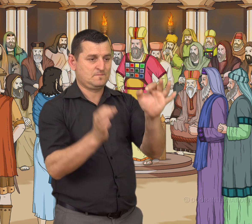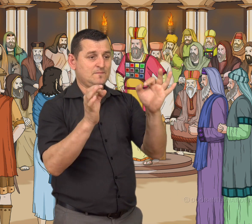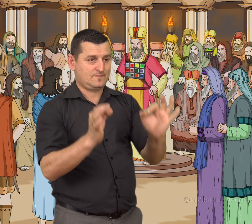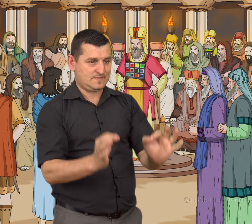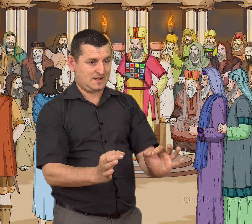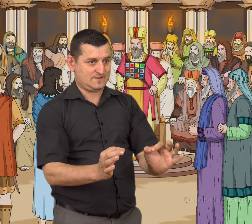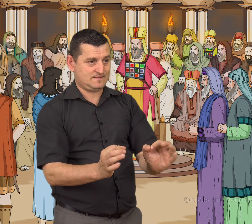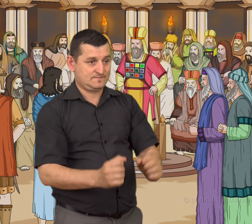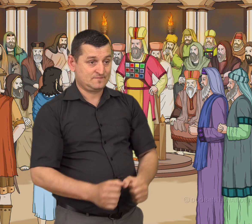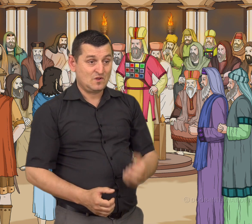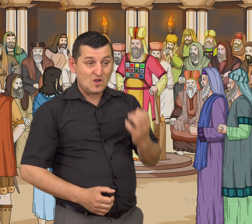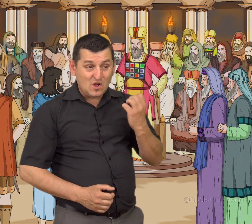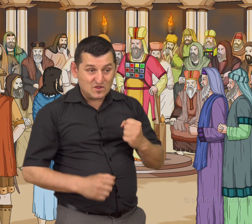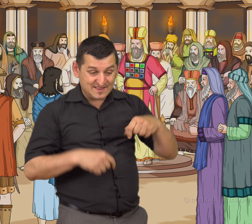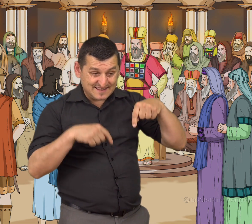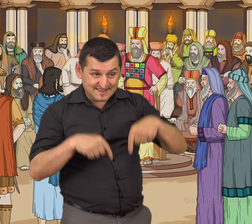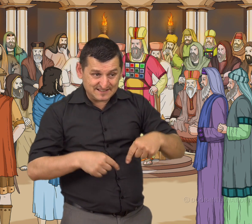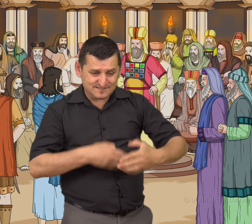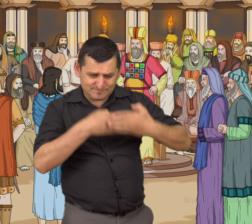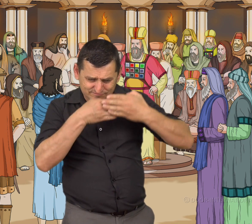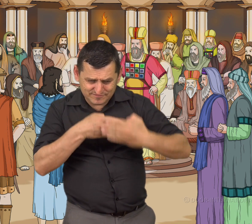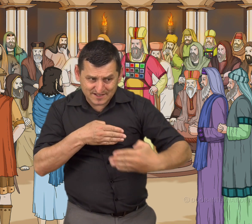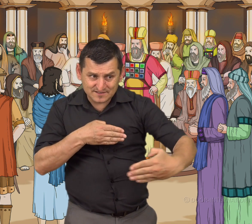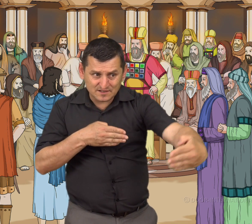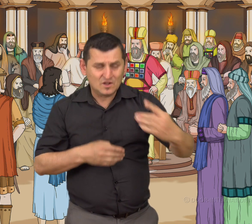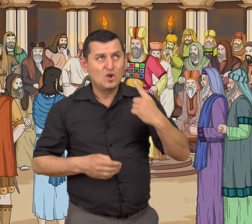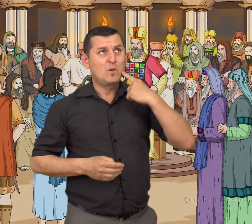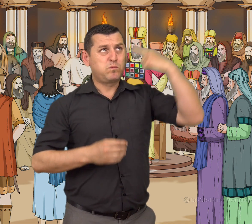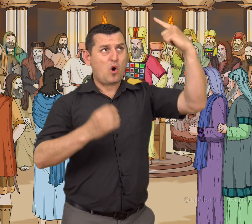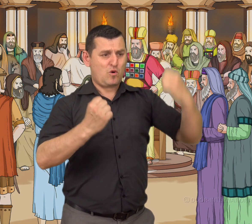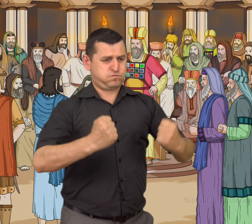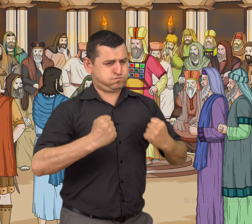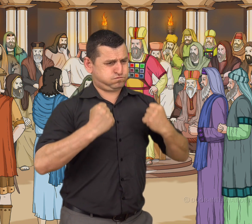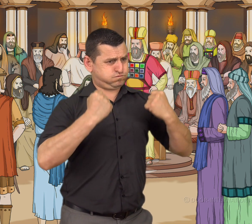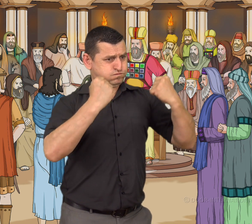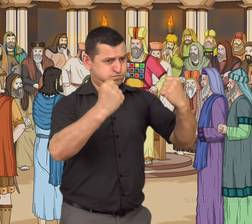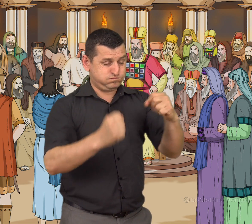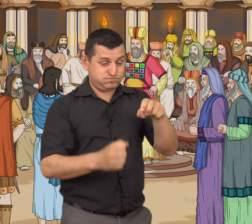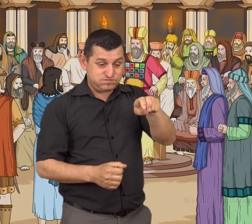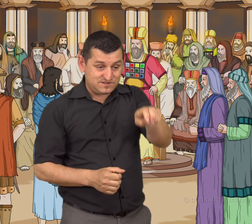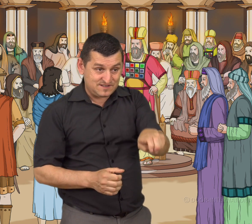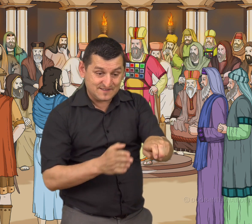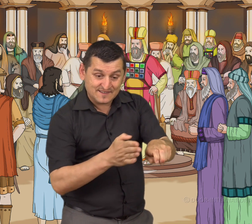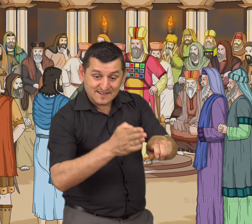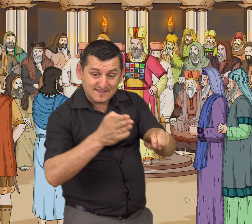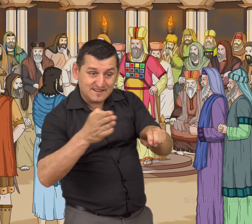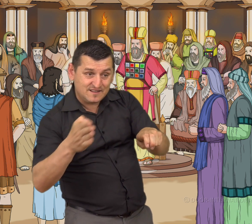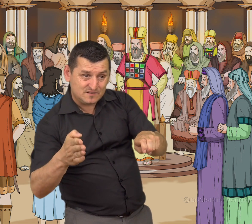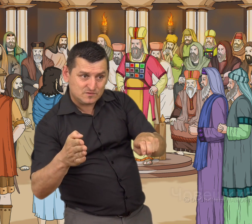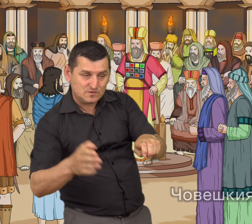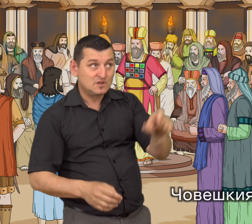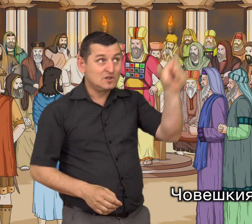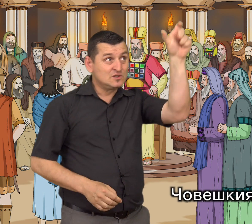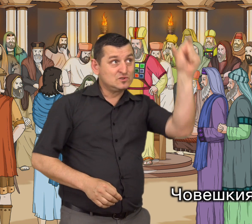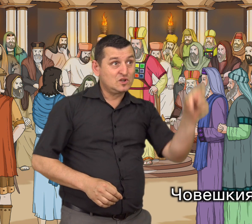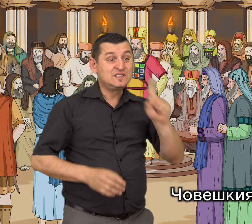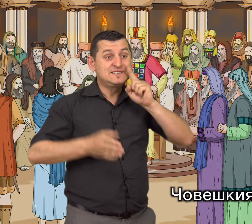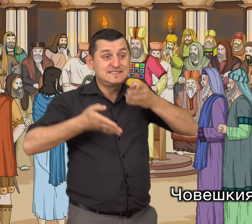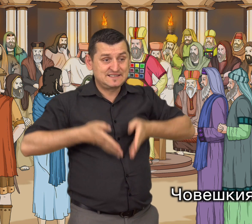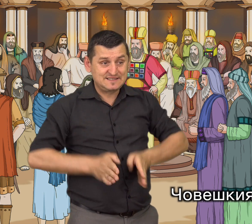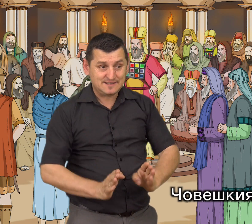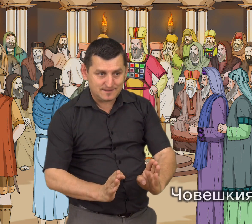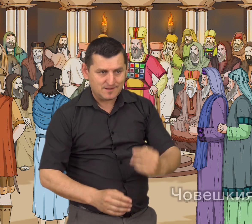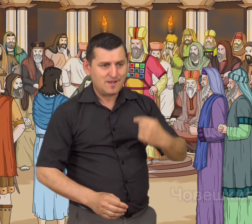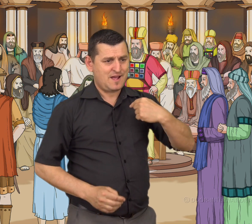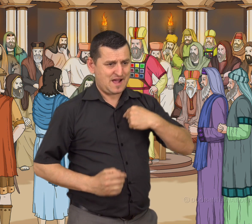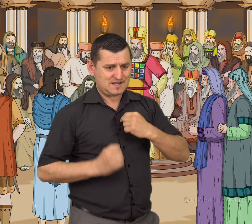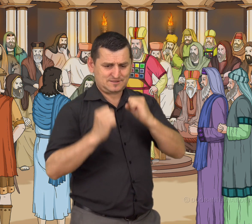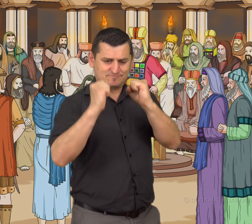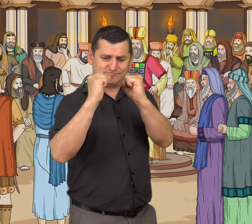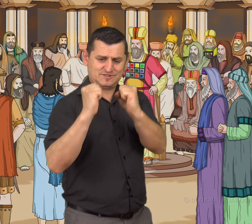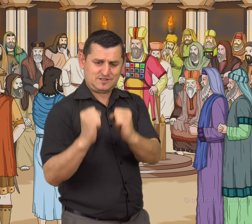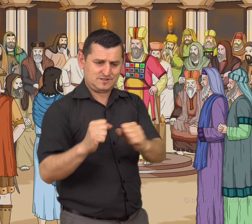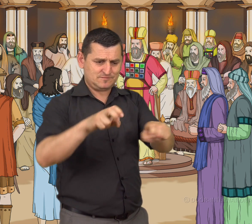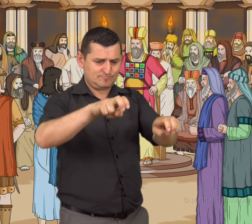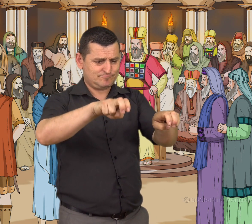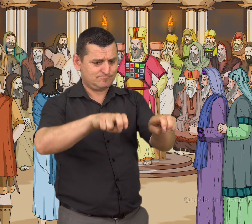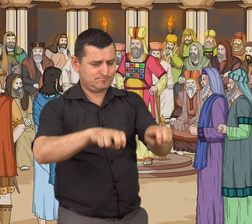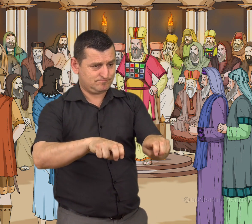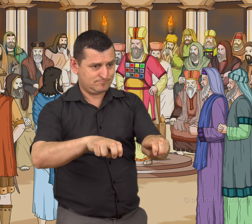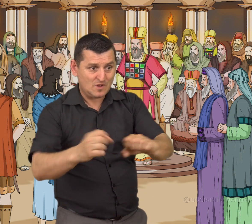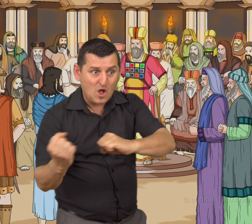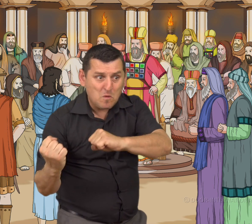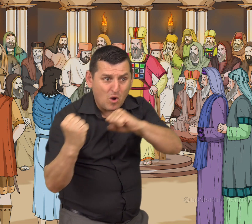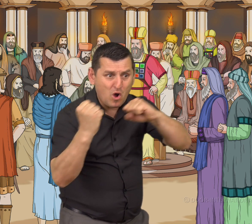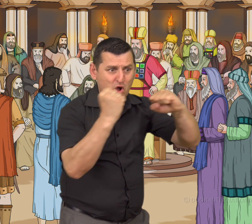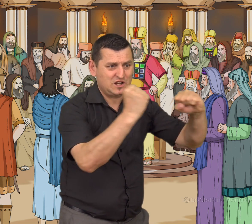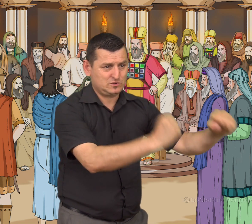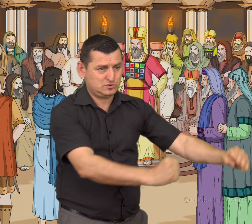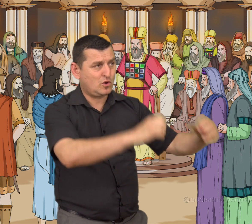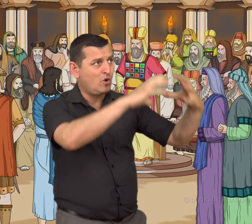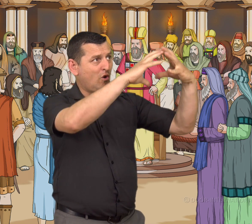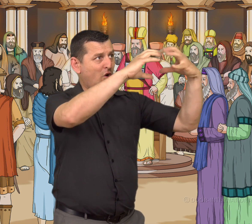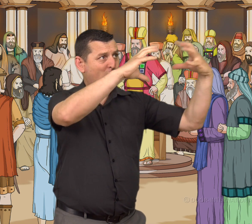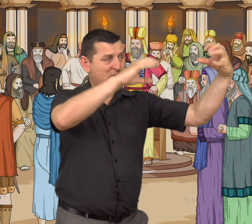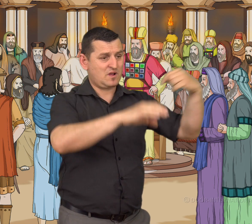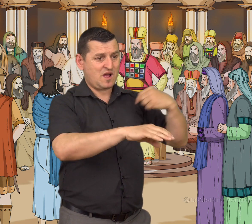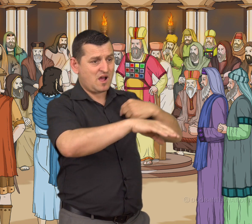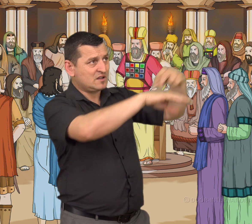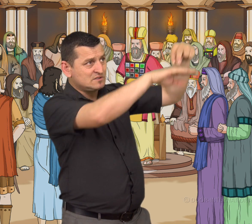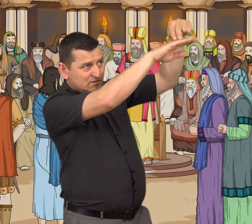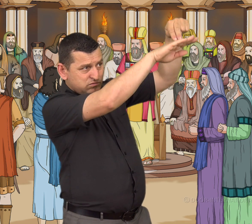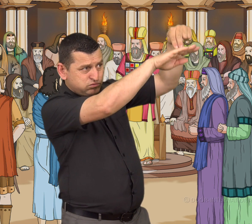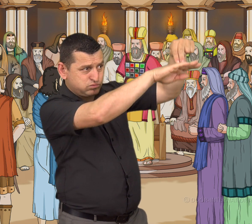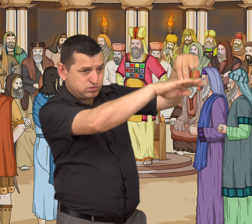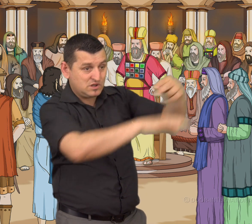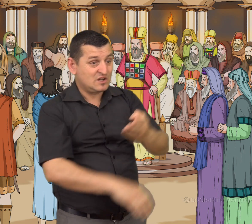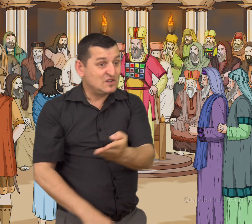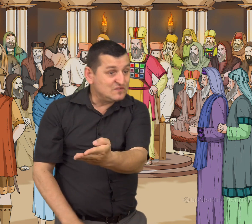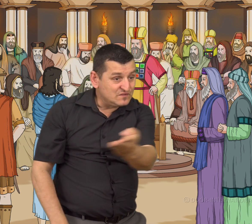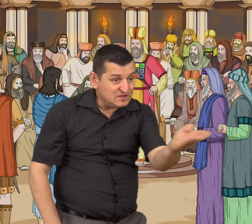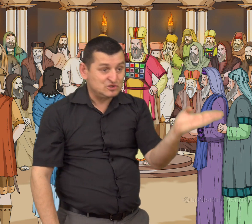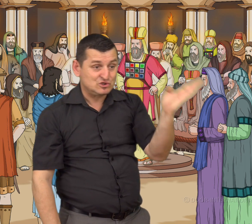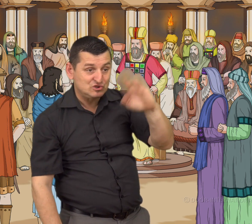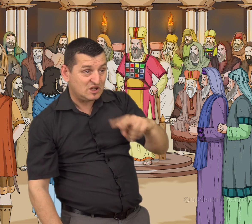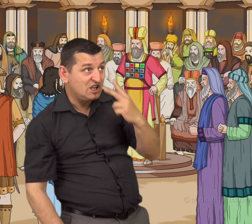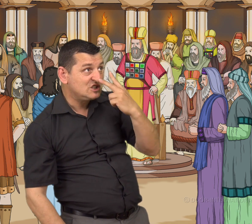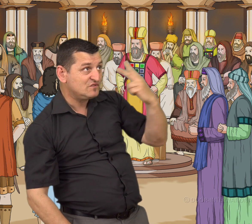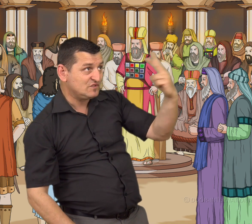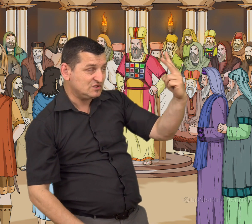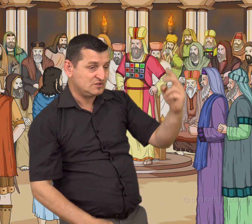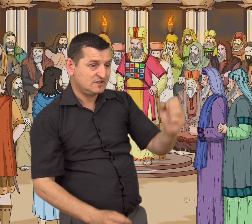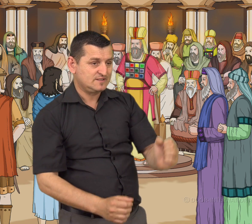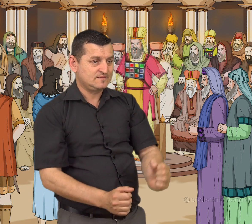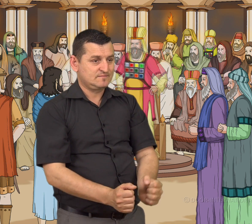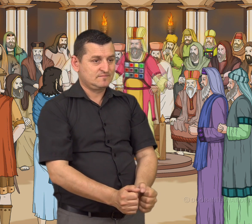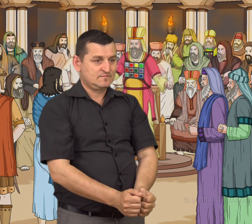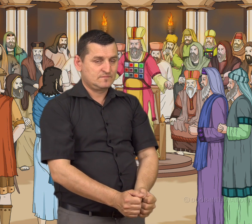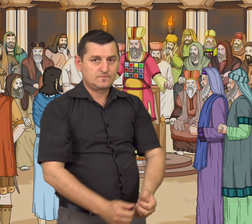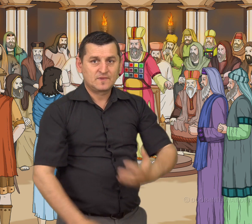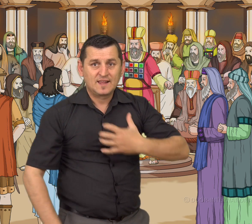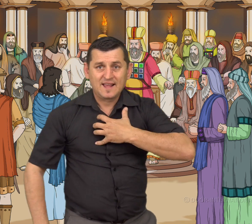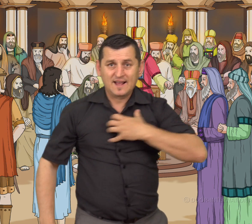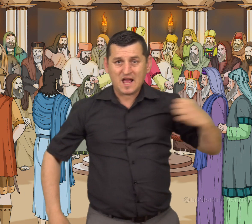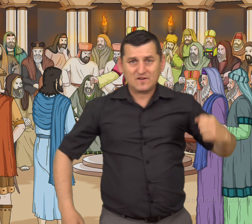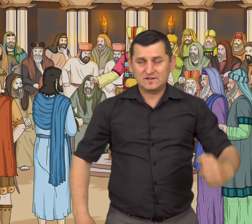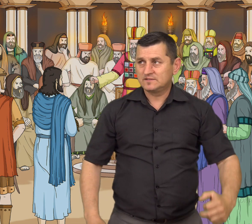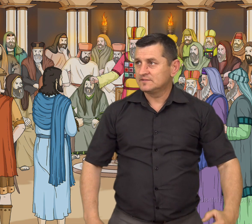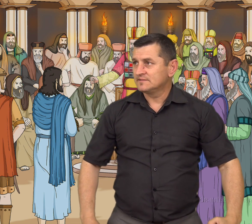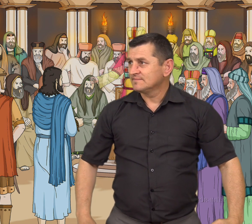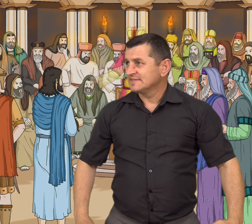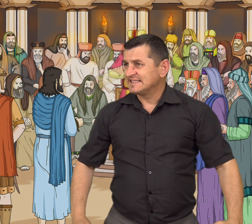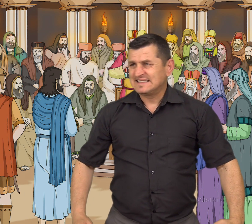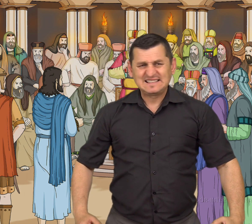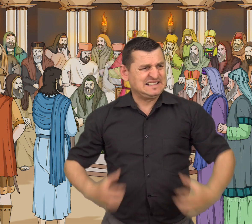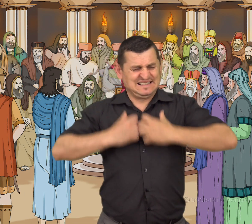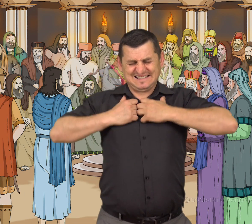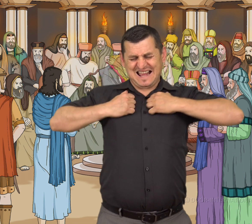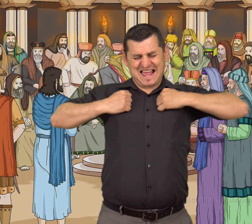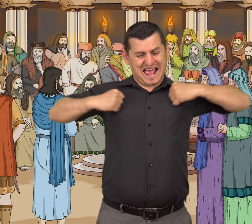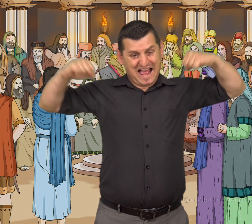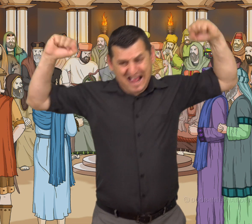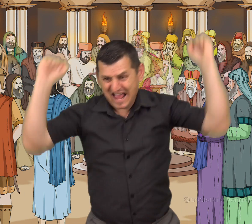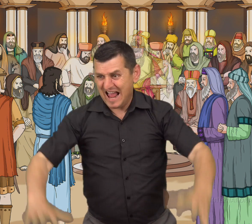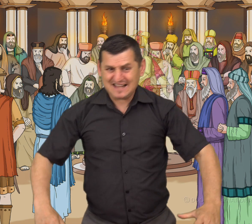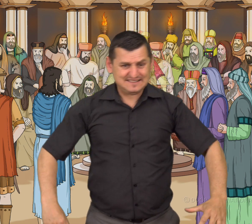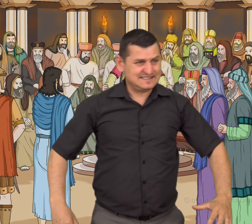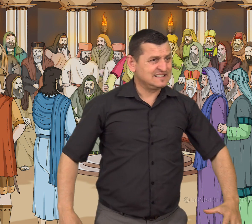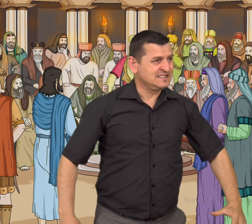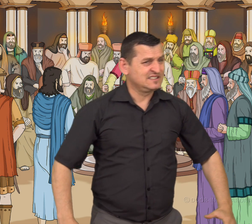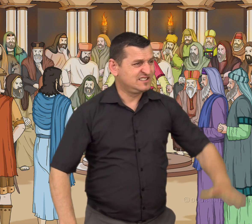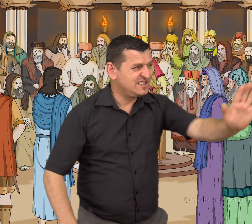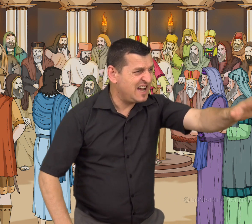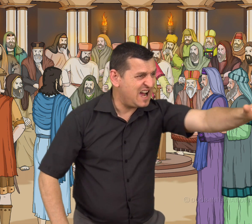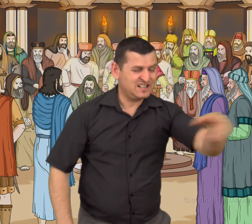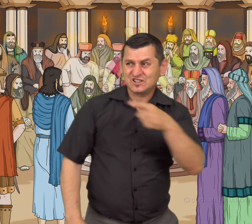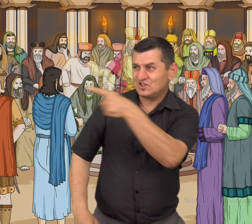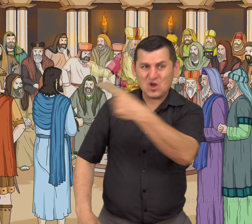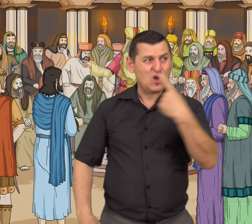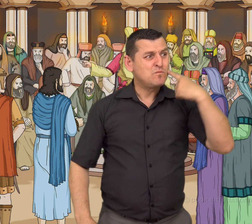“But I say to all of you, from now on you will see the Son of Man sitting at the right hand of Power and coming on the clouds of heaven.”